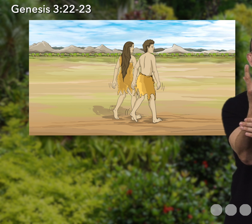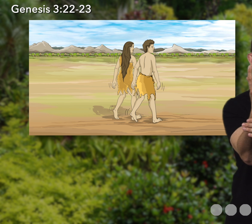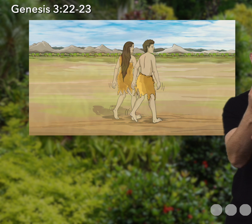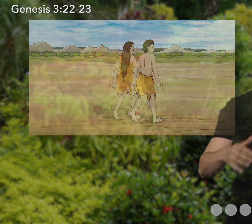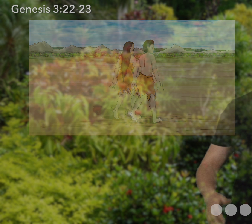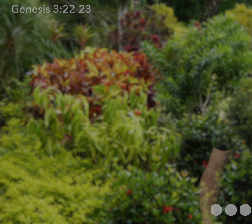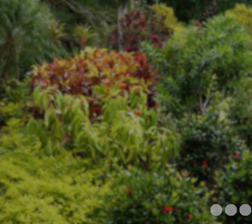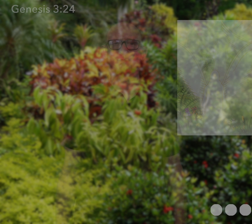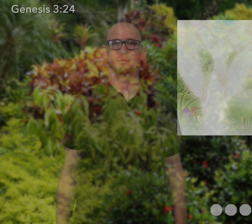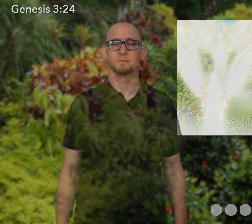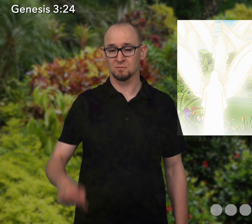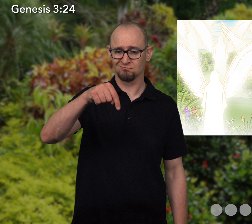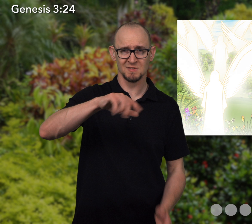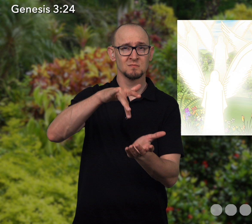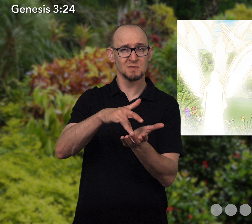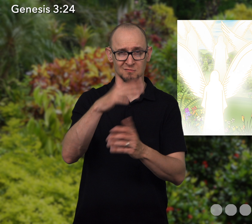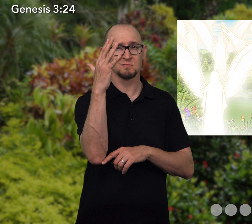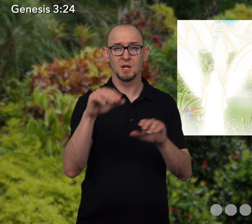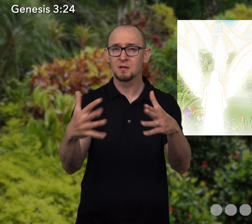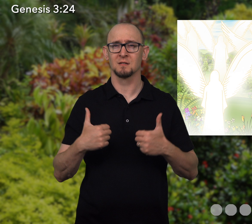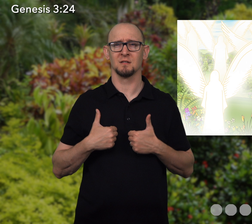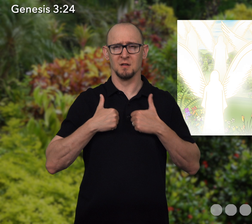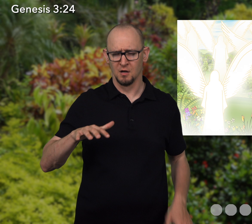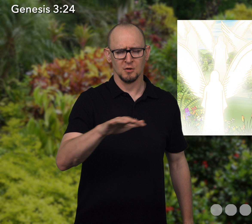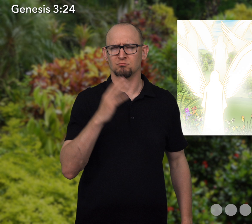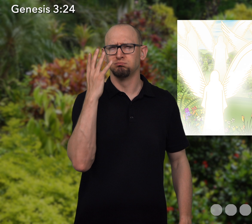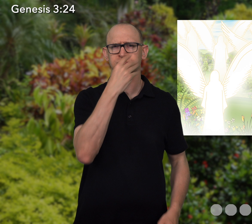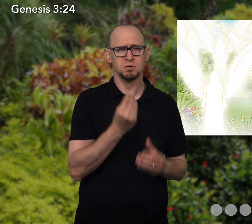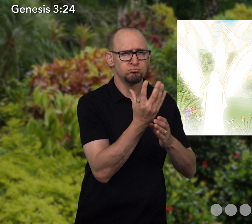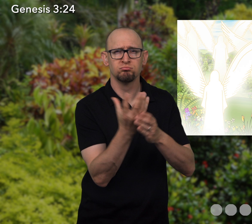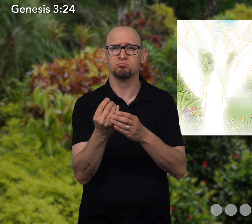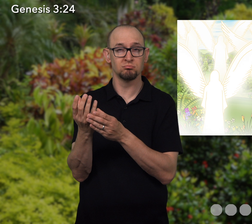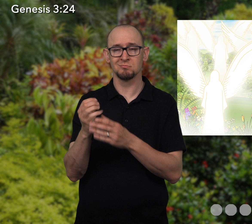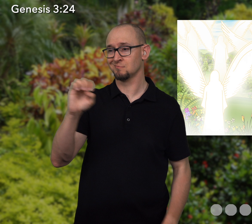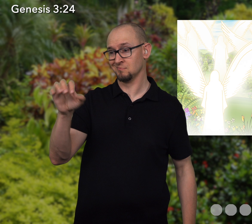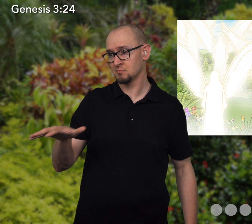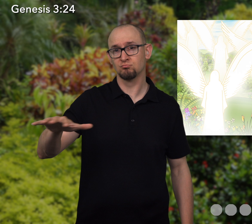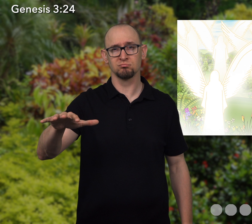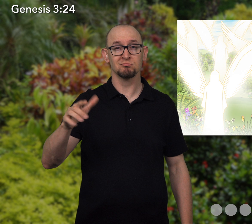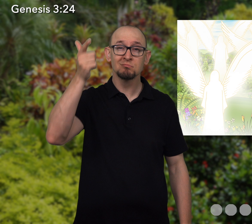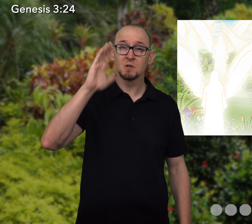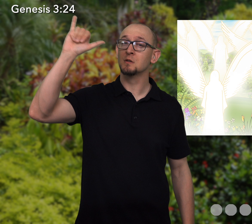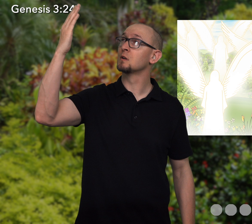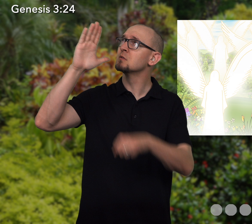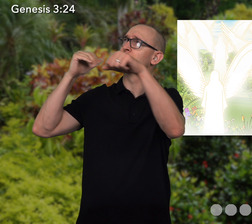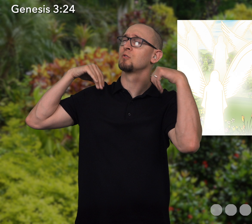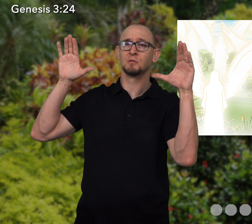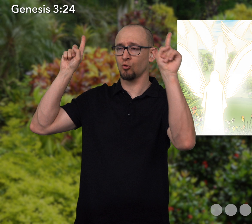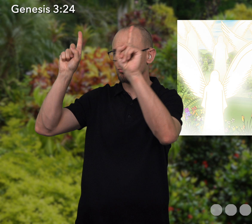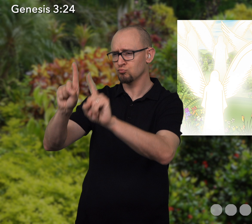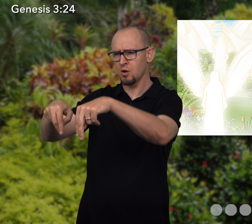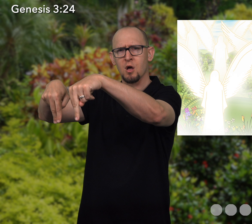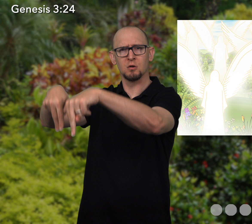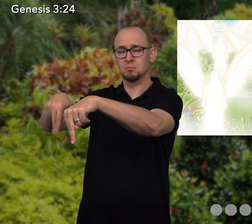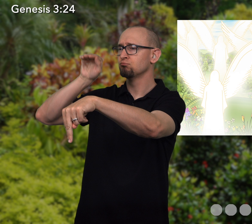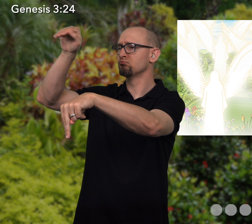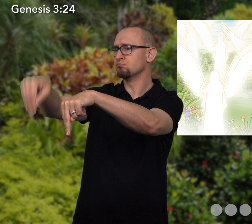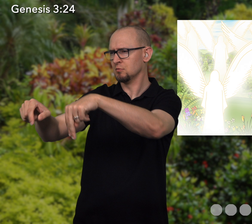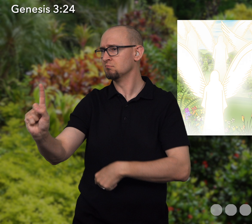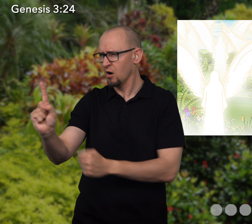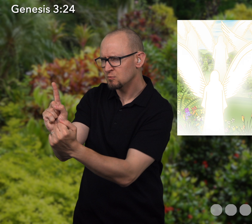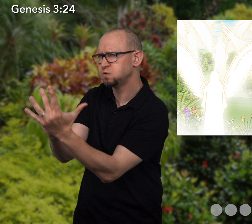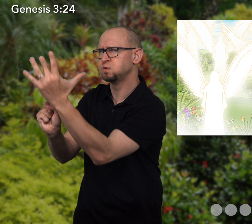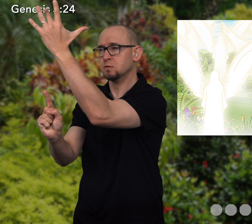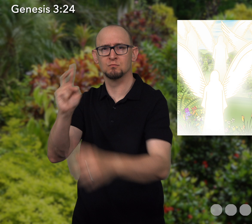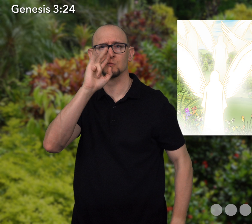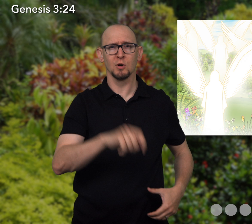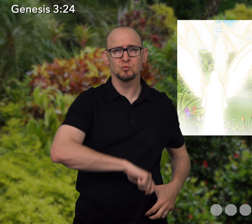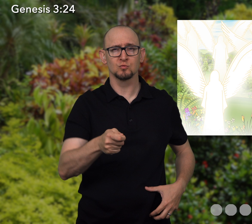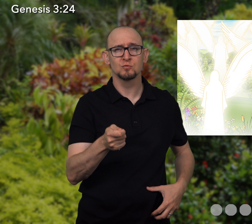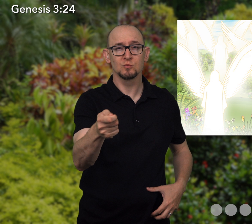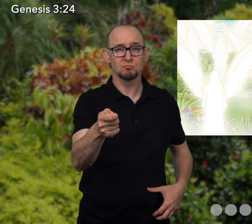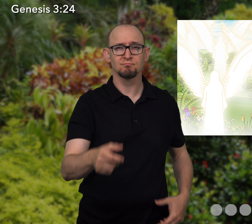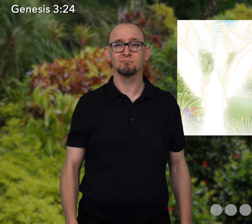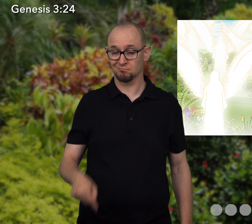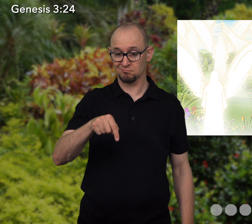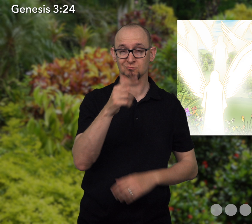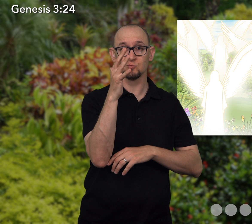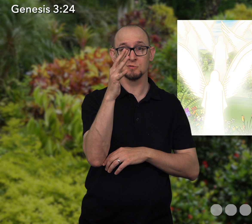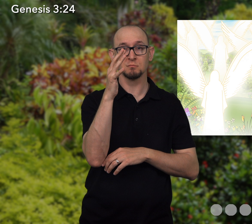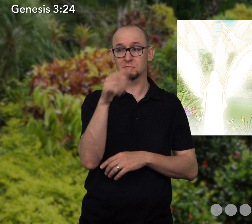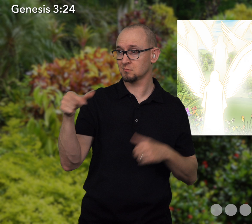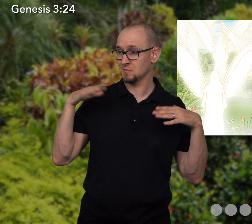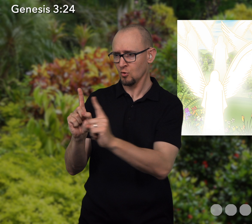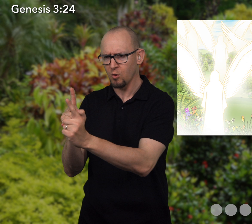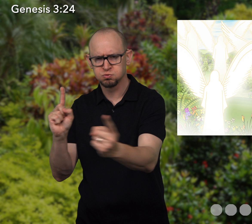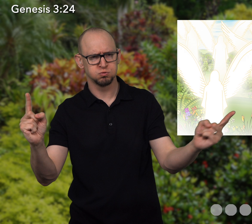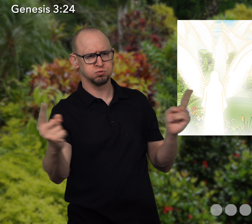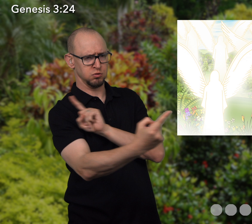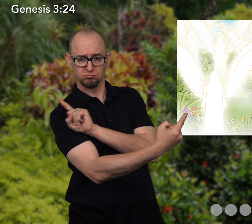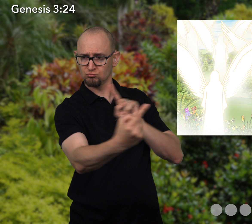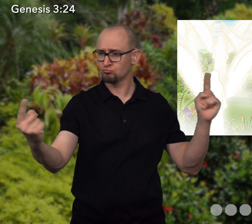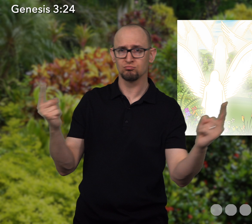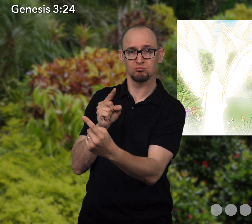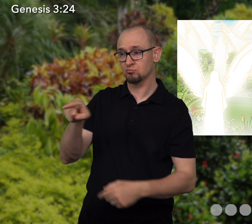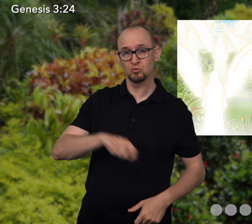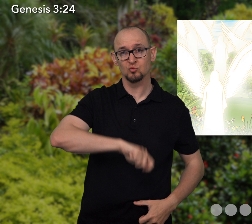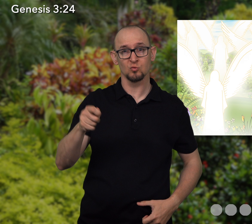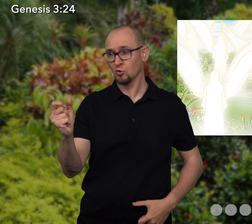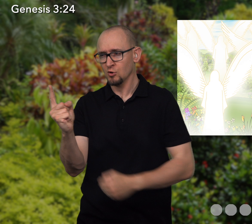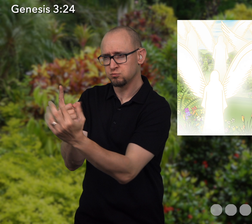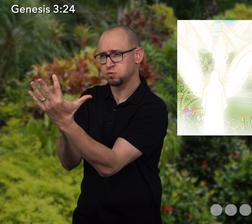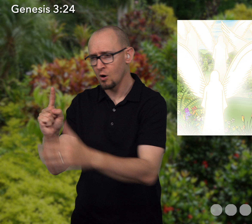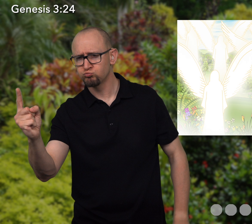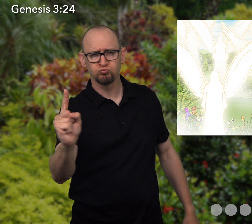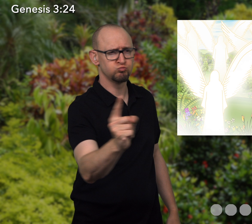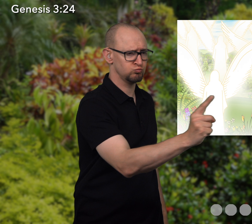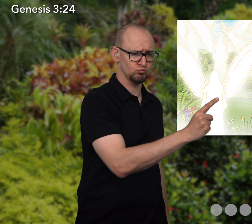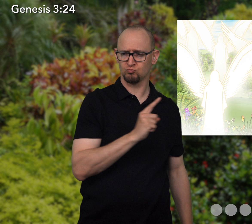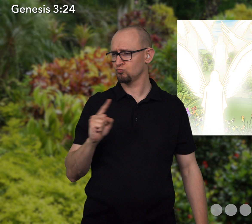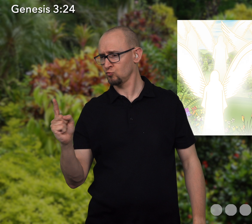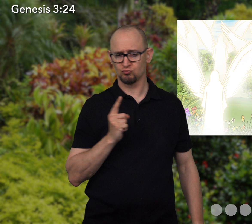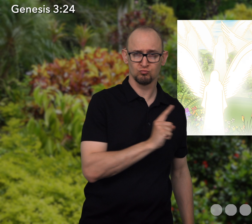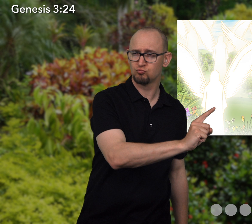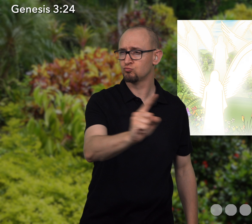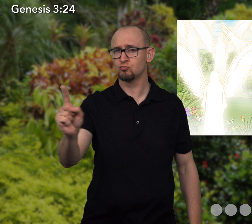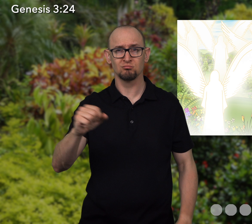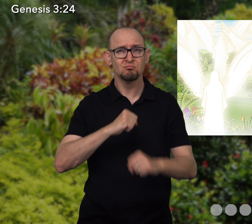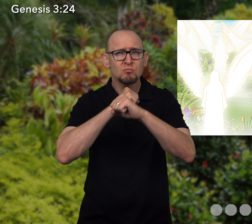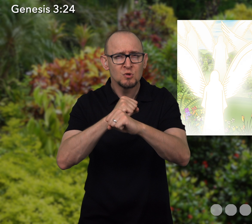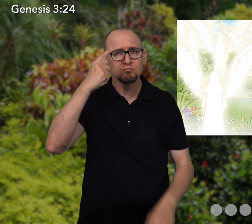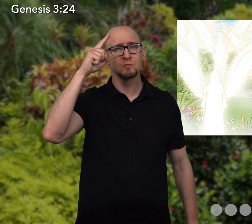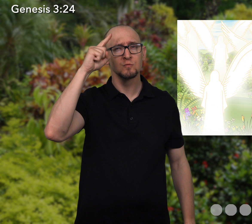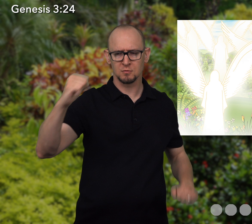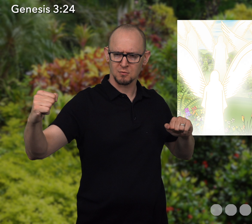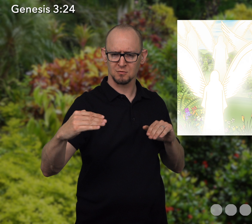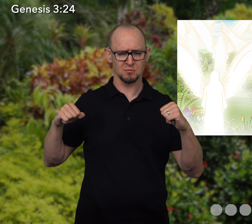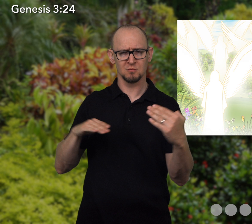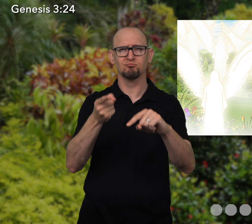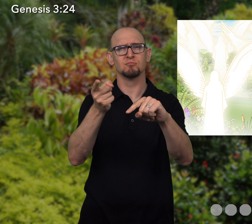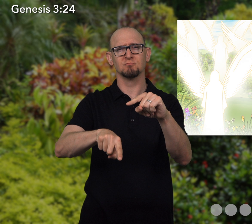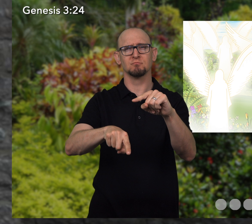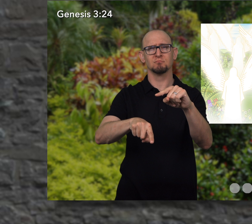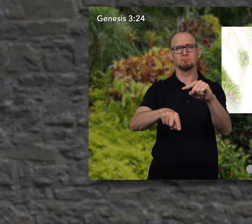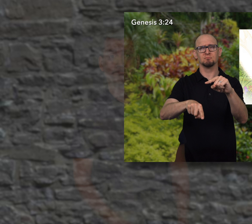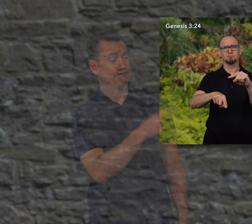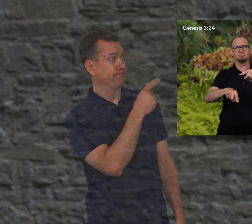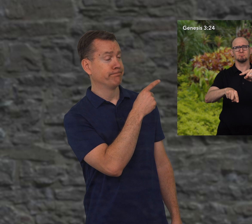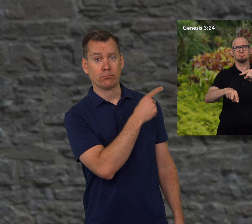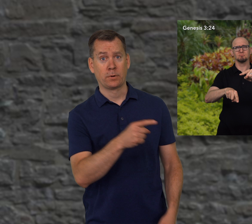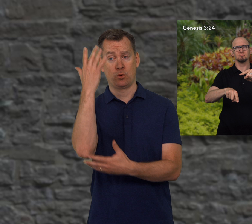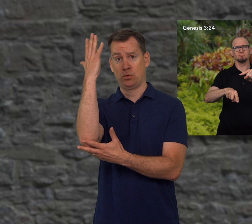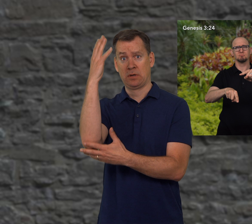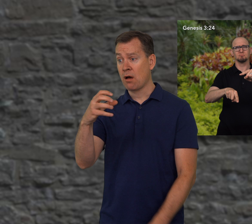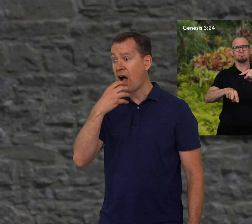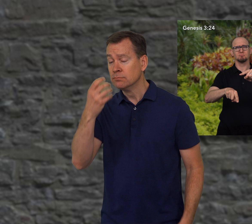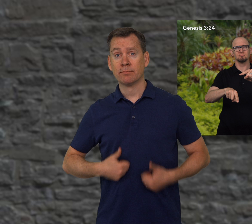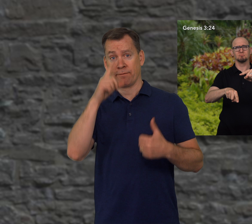So He drove out the man and stationed cherubim on the east side of the Garden of Eden, along with a whirling sword of flame to guard the way to the tree of life.